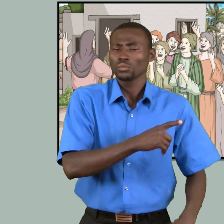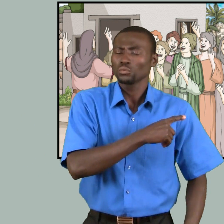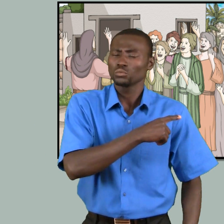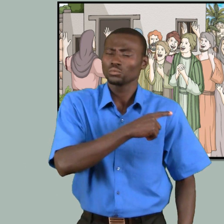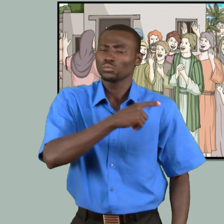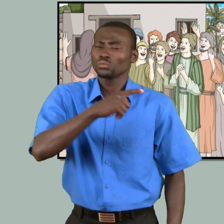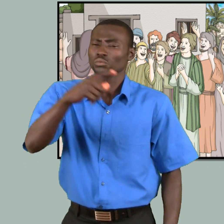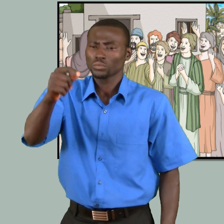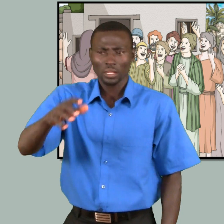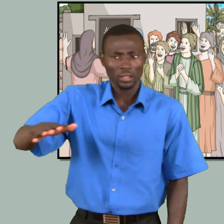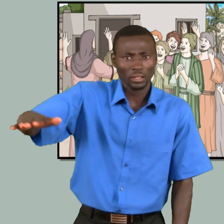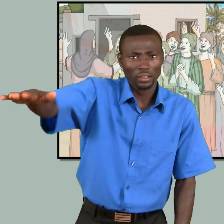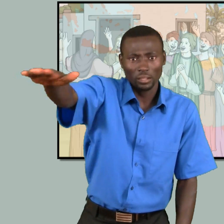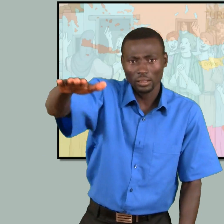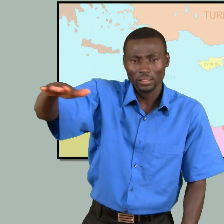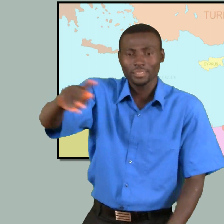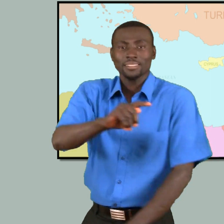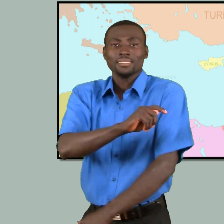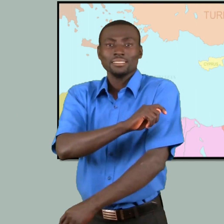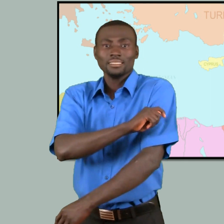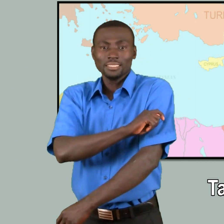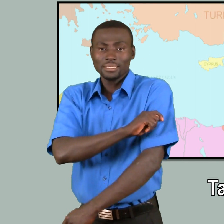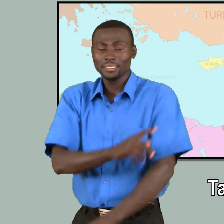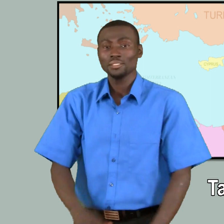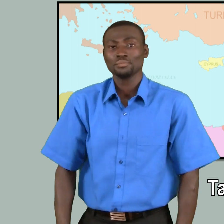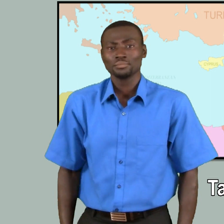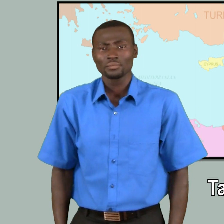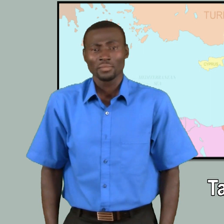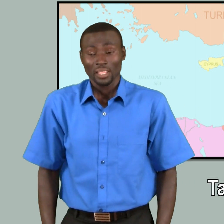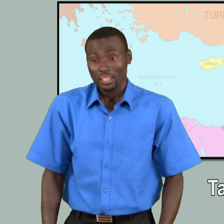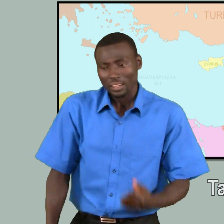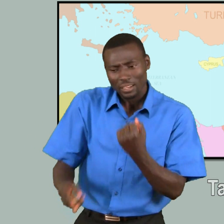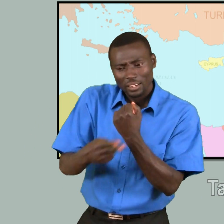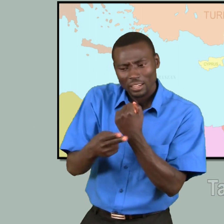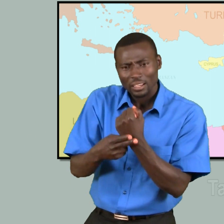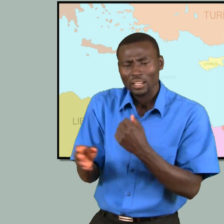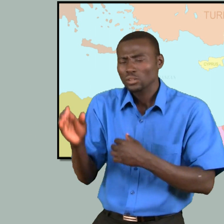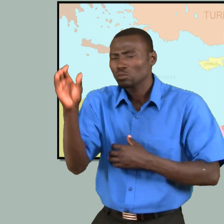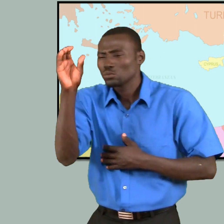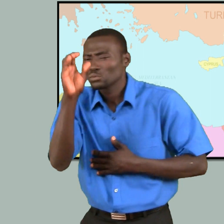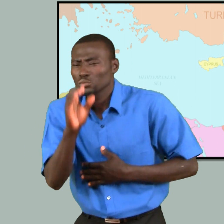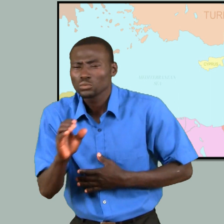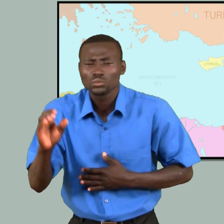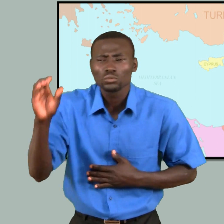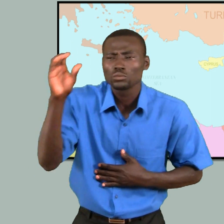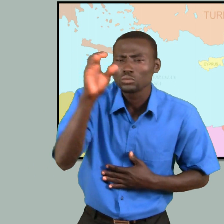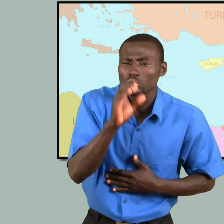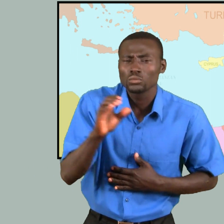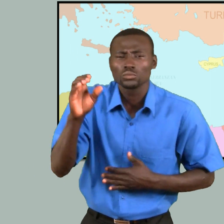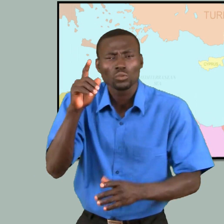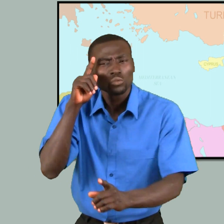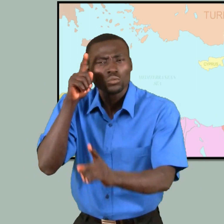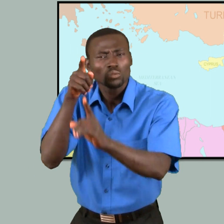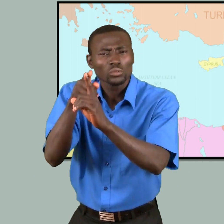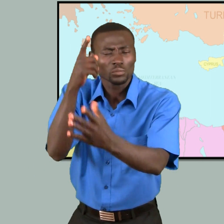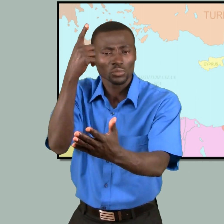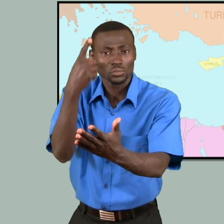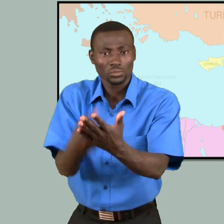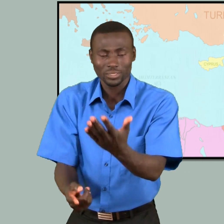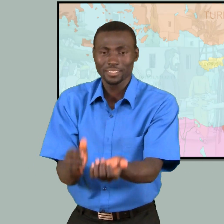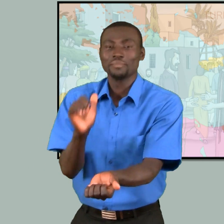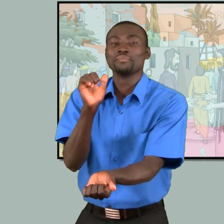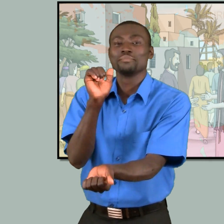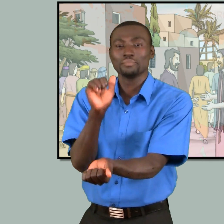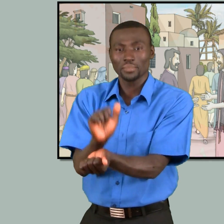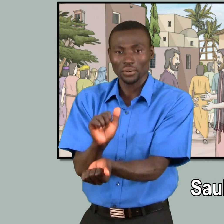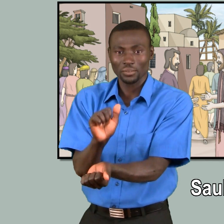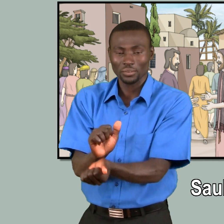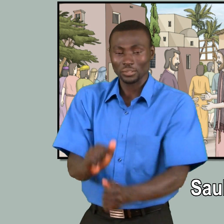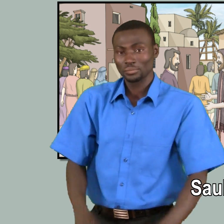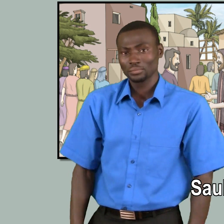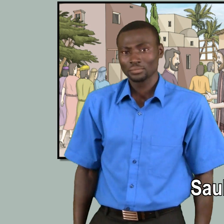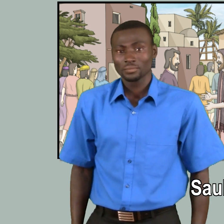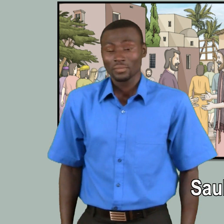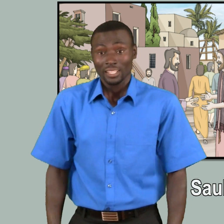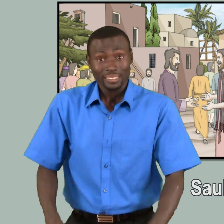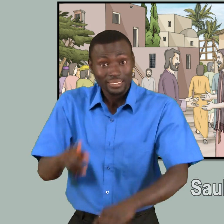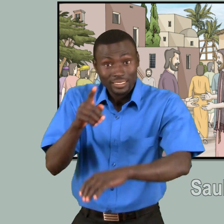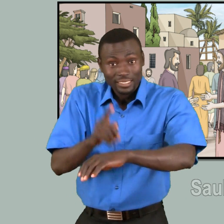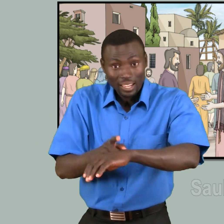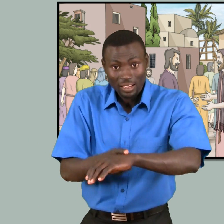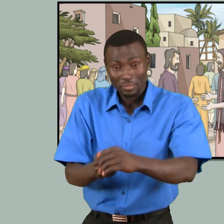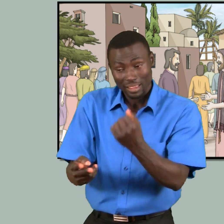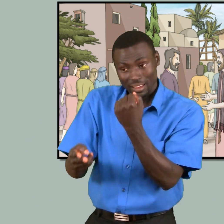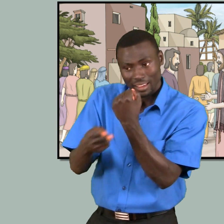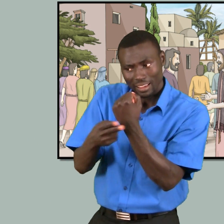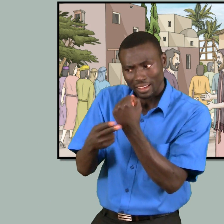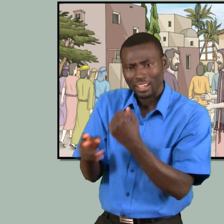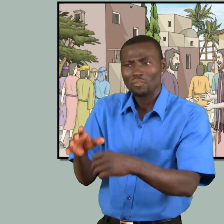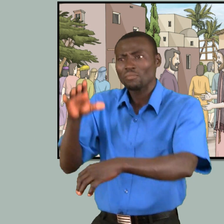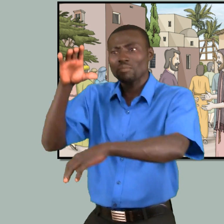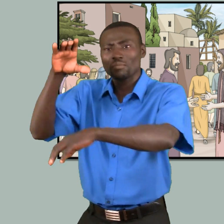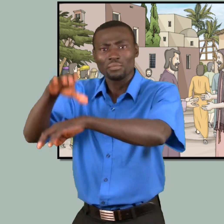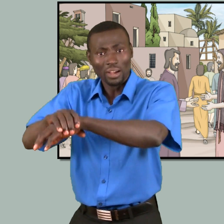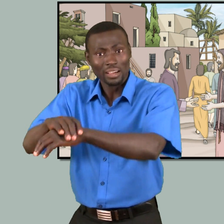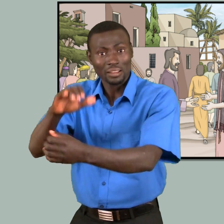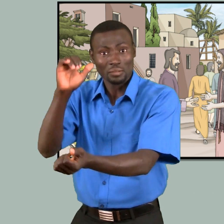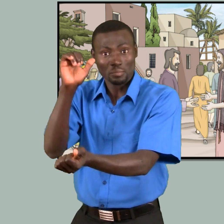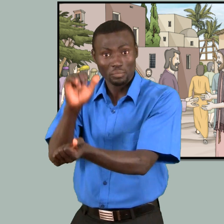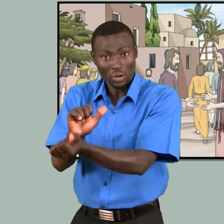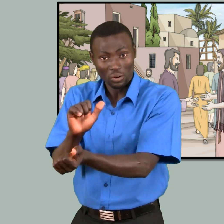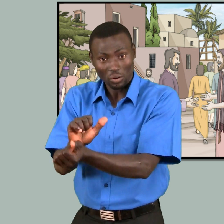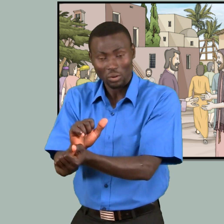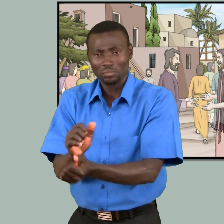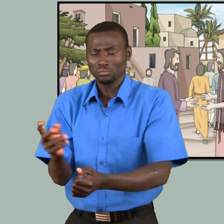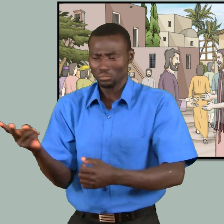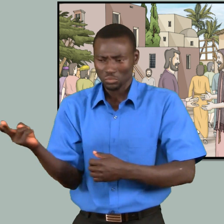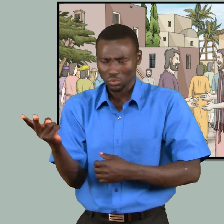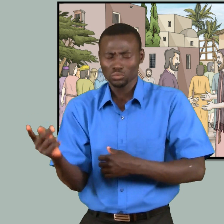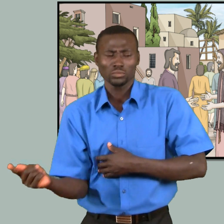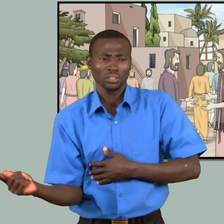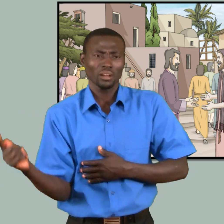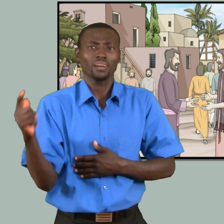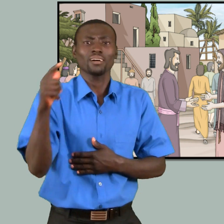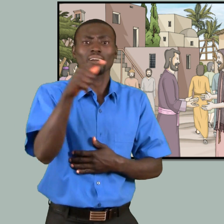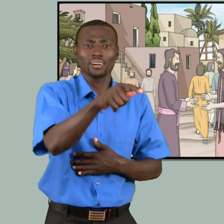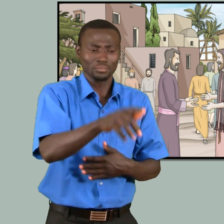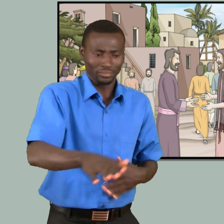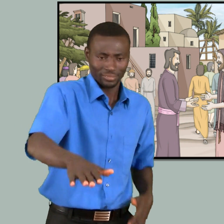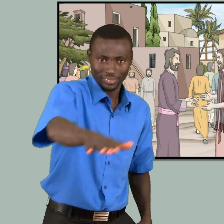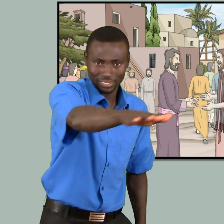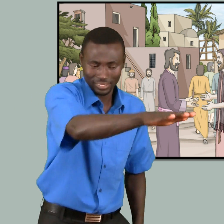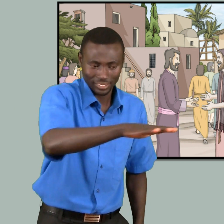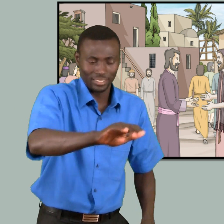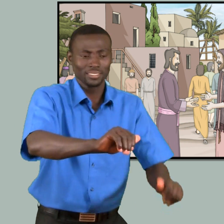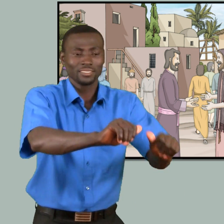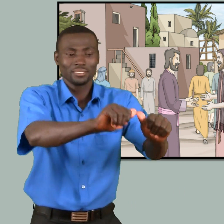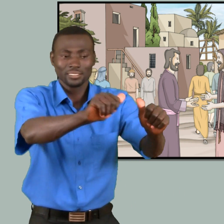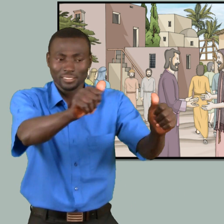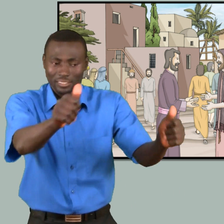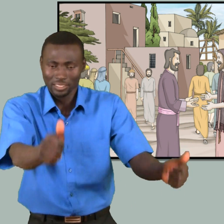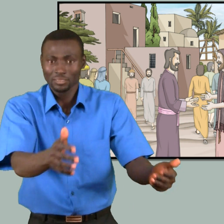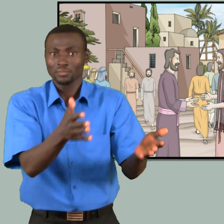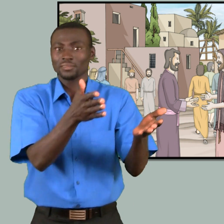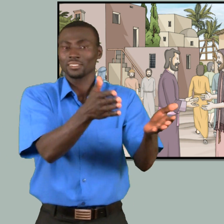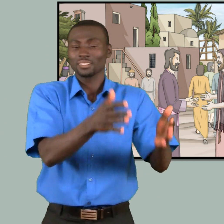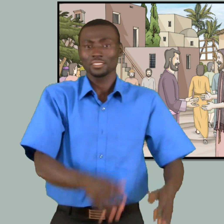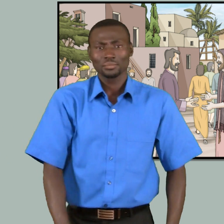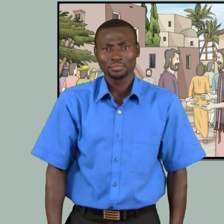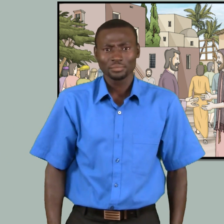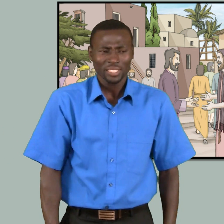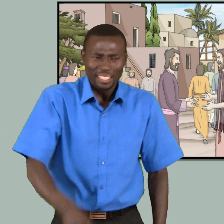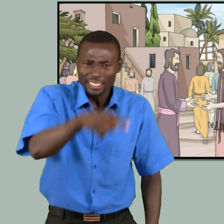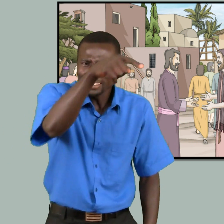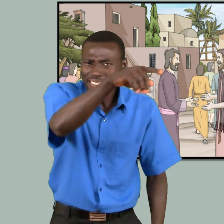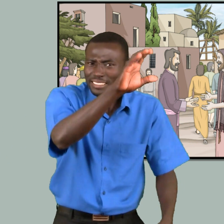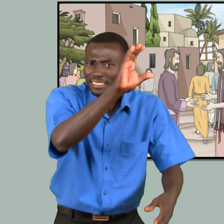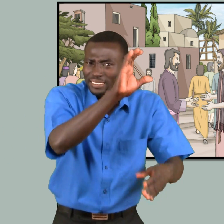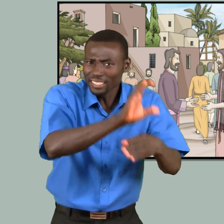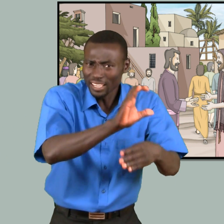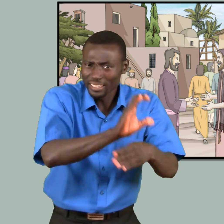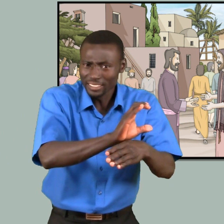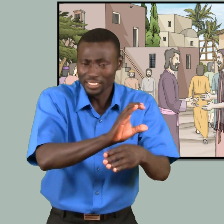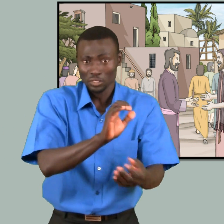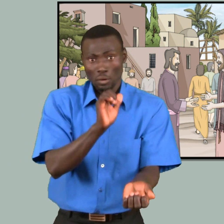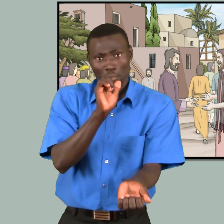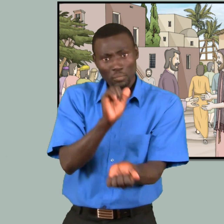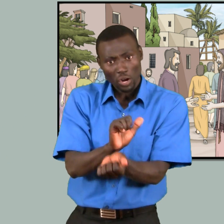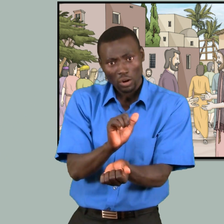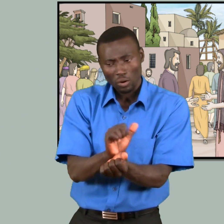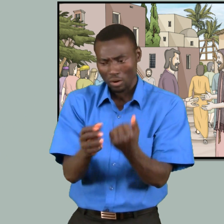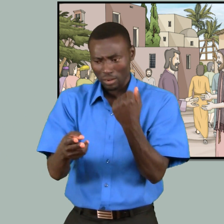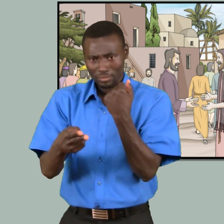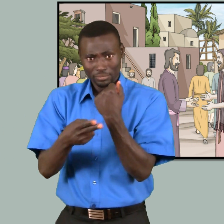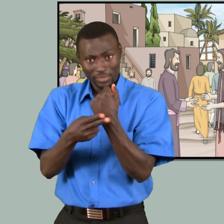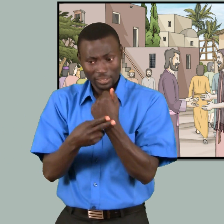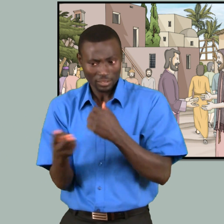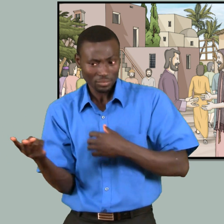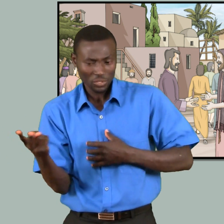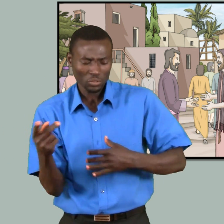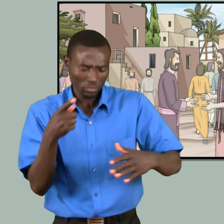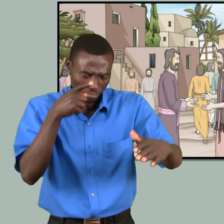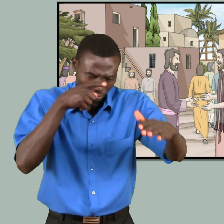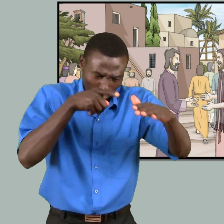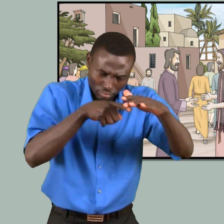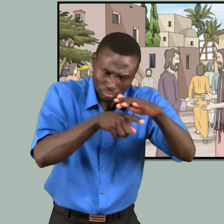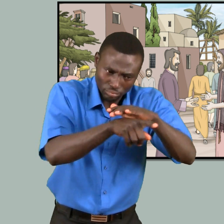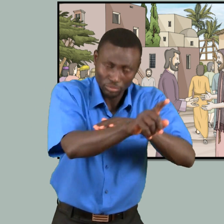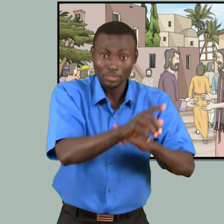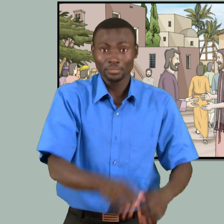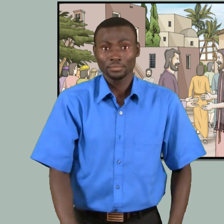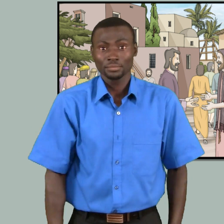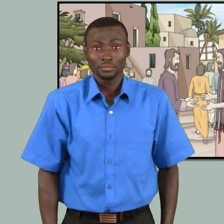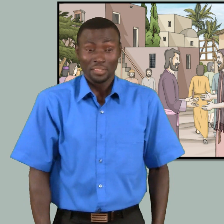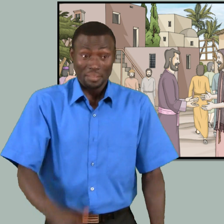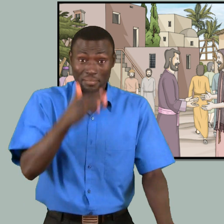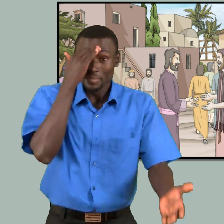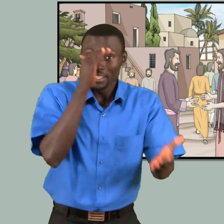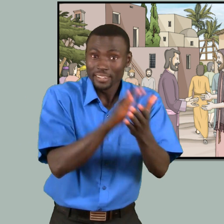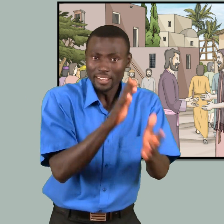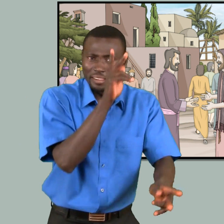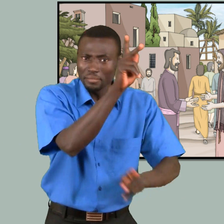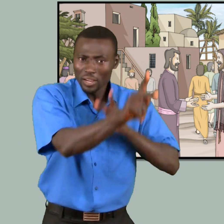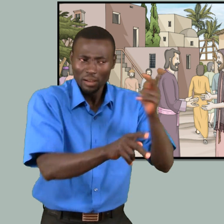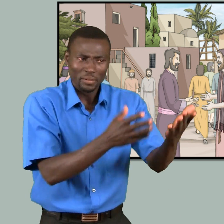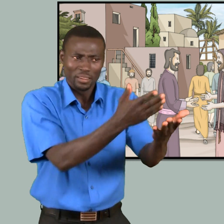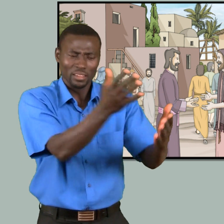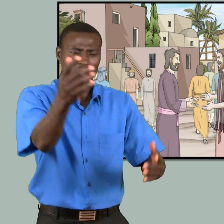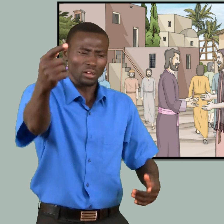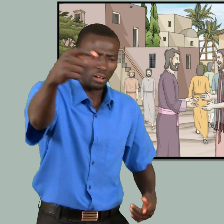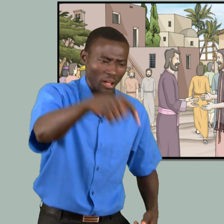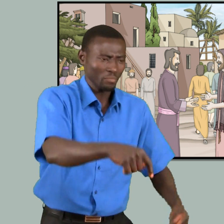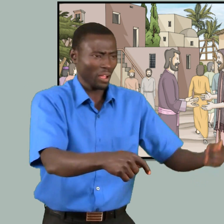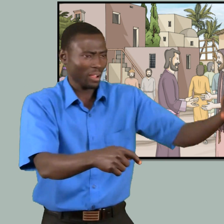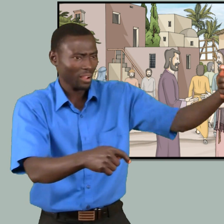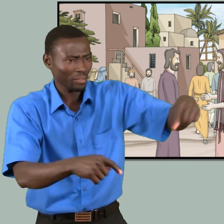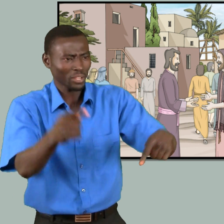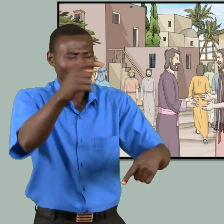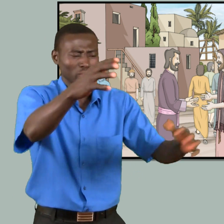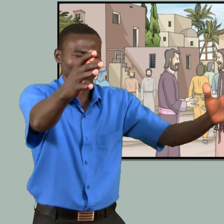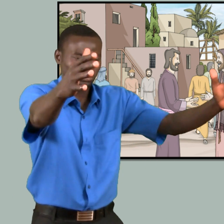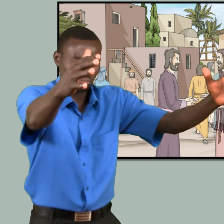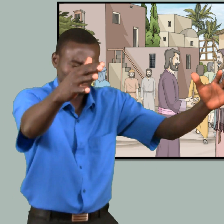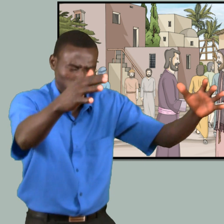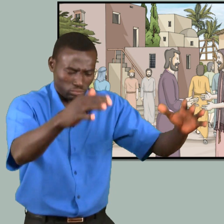Then Barnabas went to Tarsus to look for Saul, and when he found him, he brought him back to Antioch.